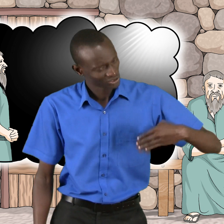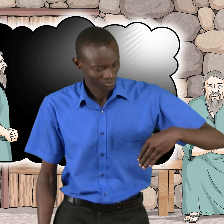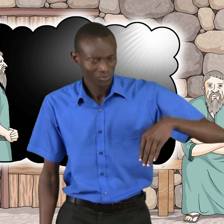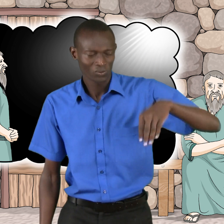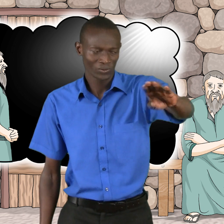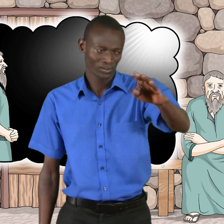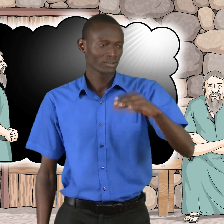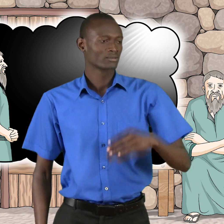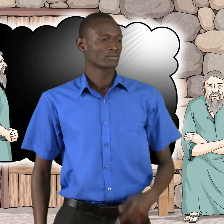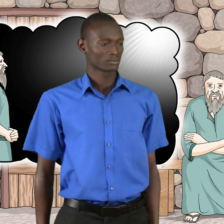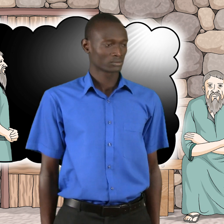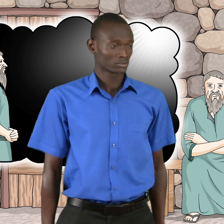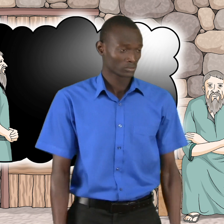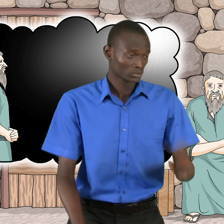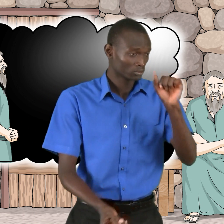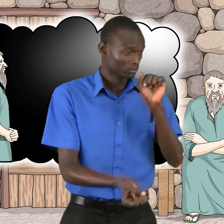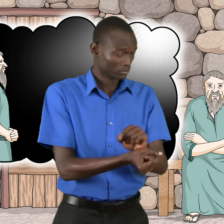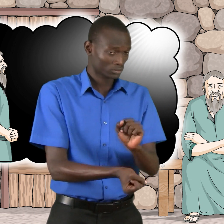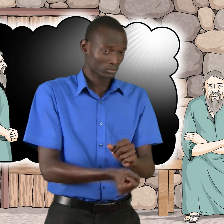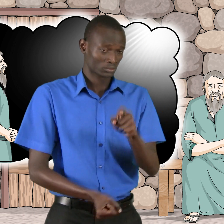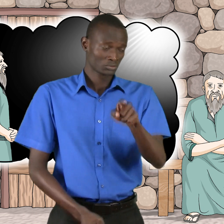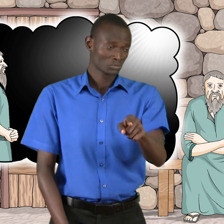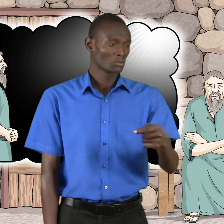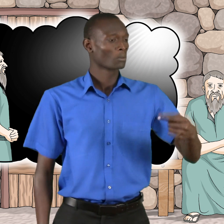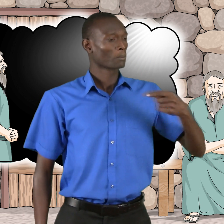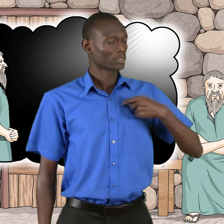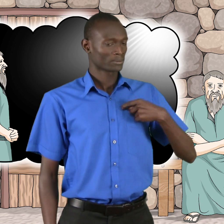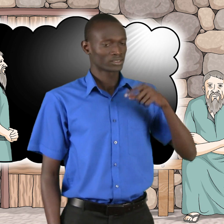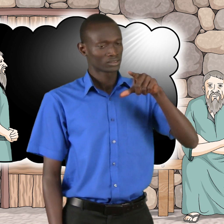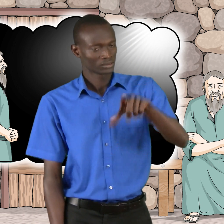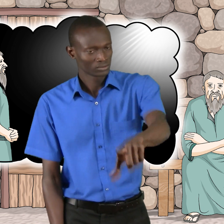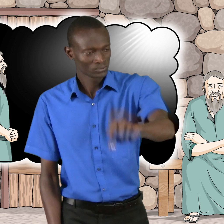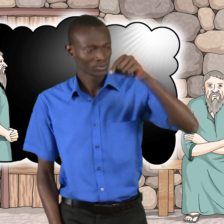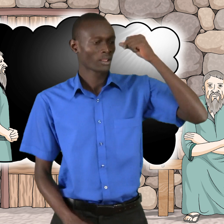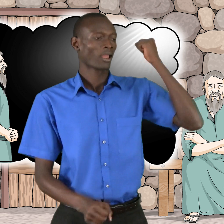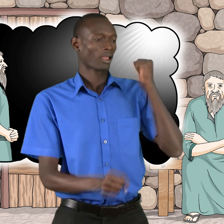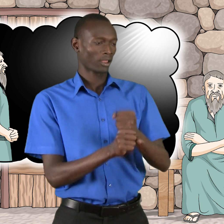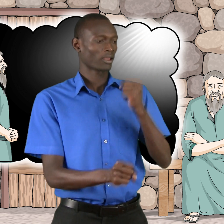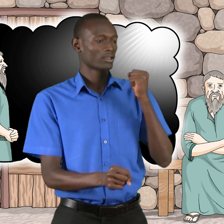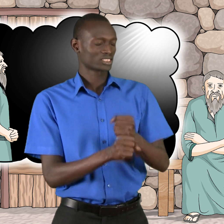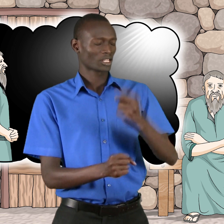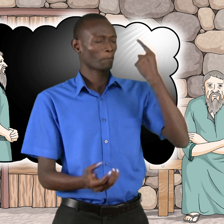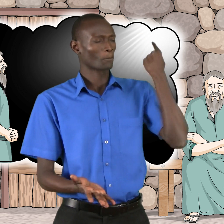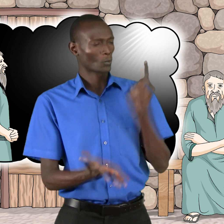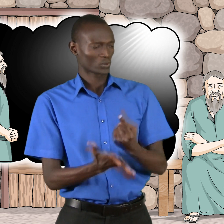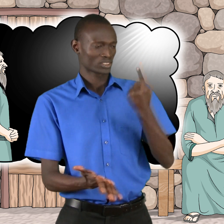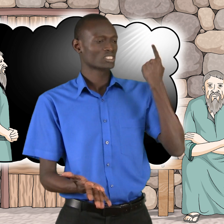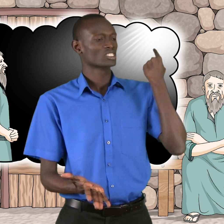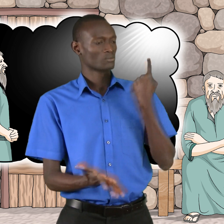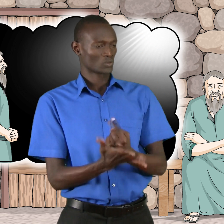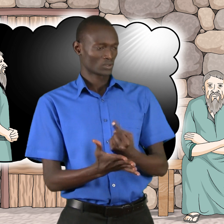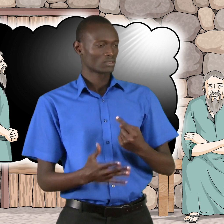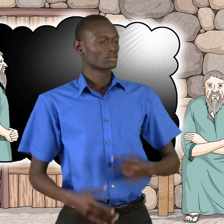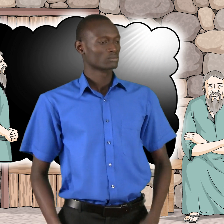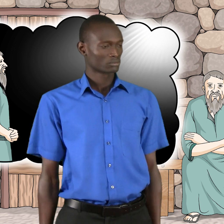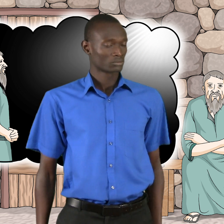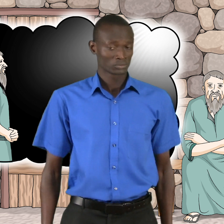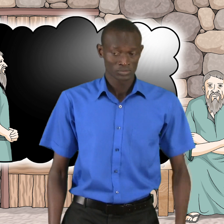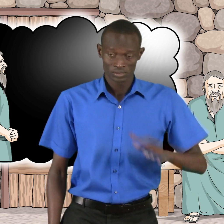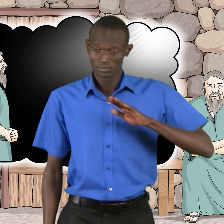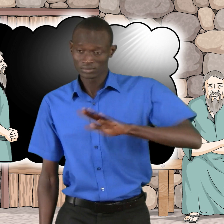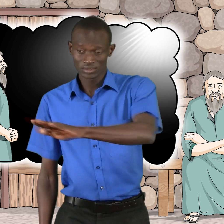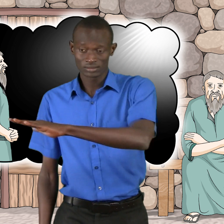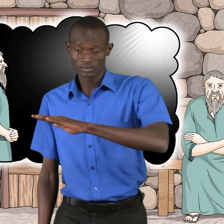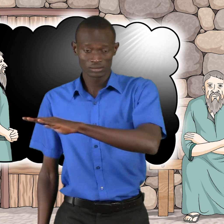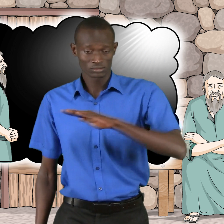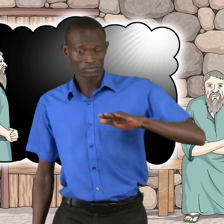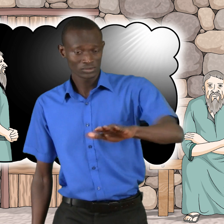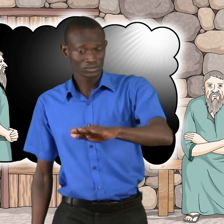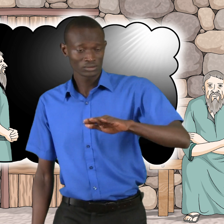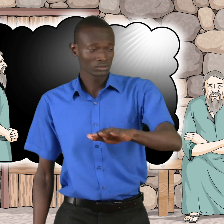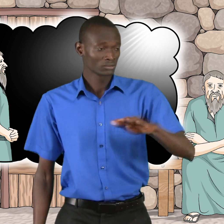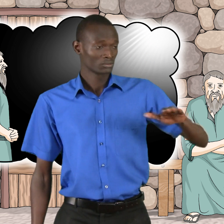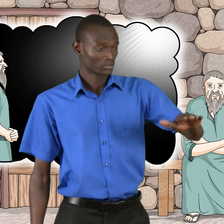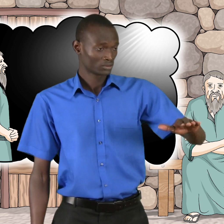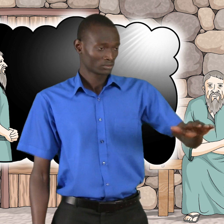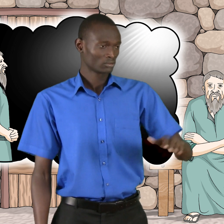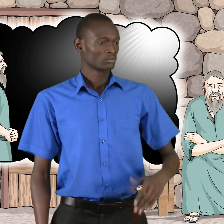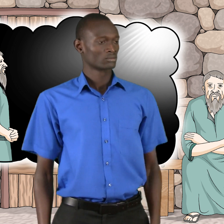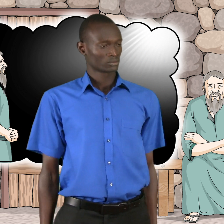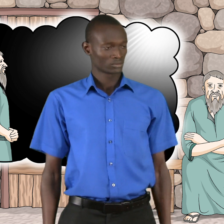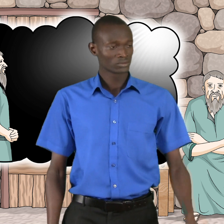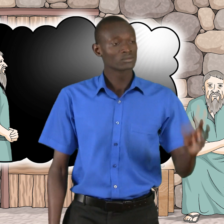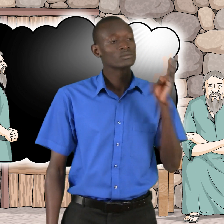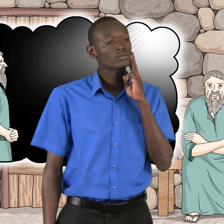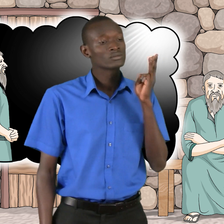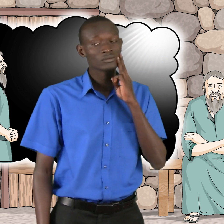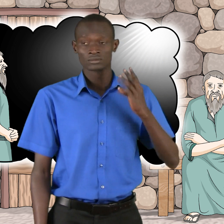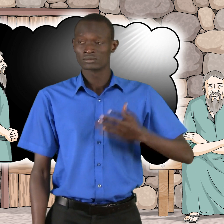“Go!” said the Lord.